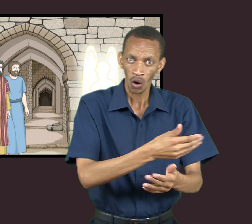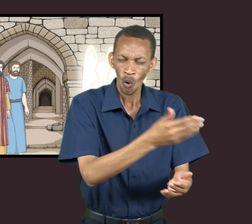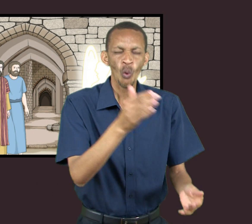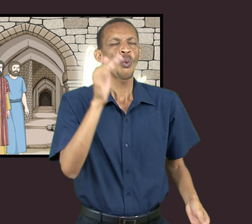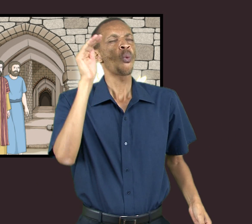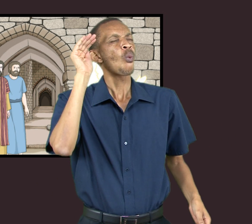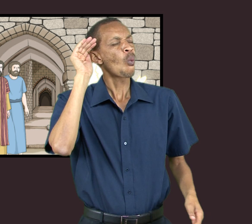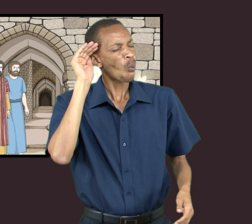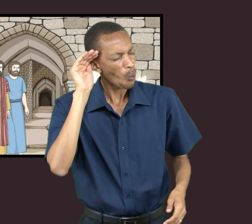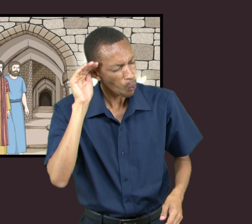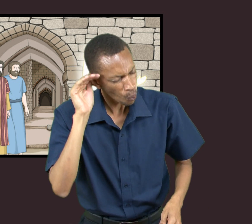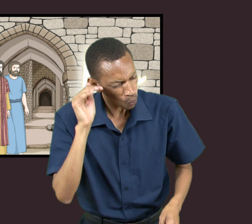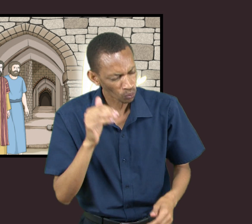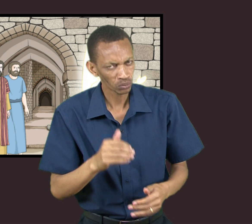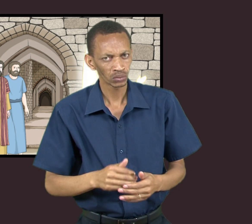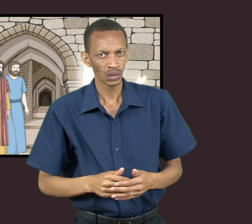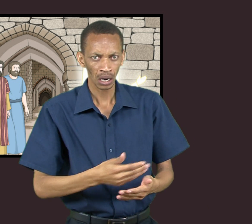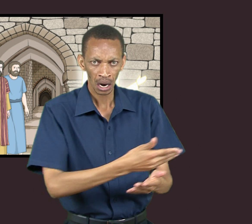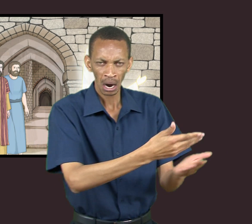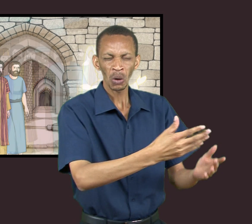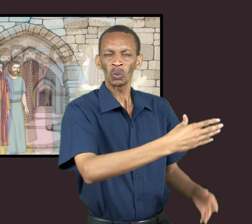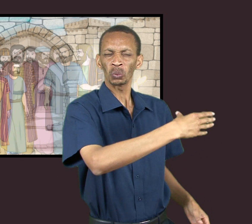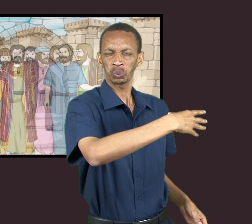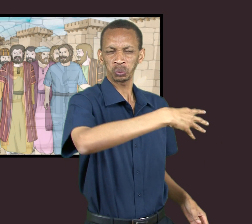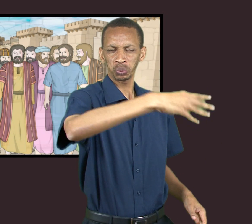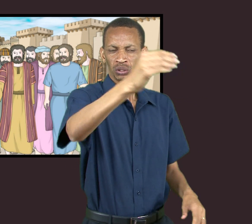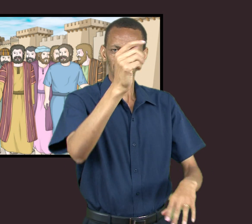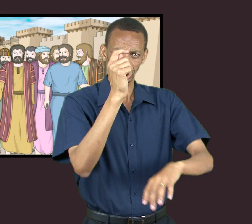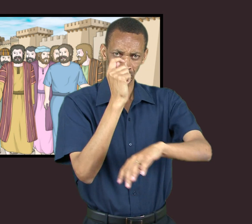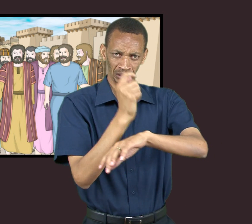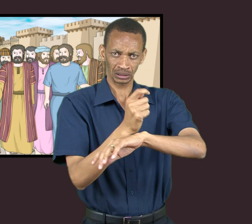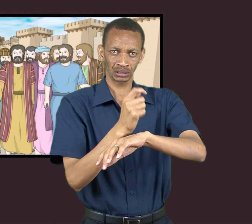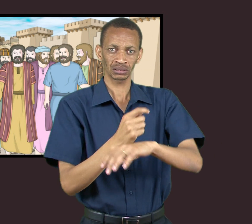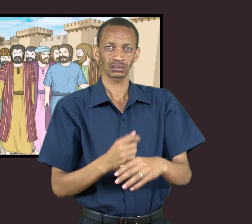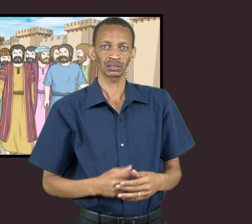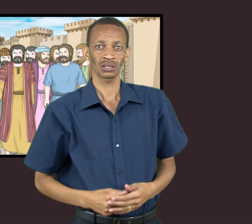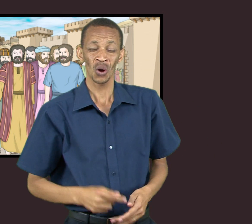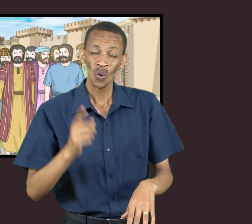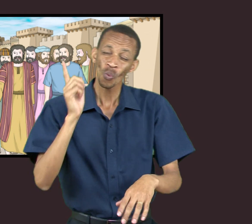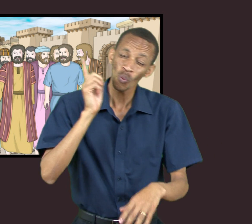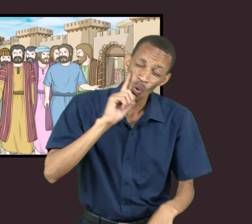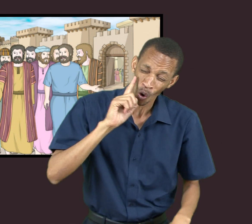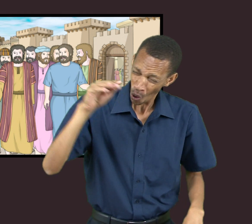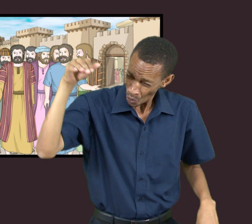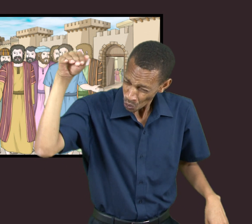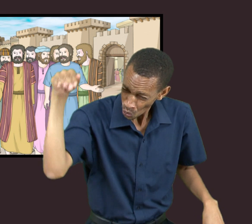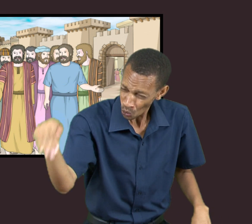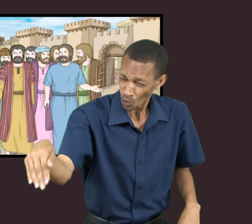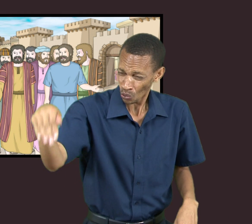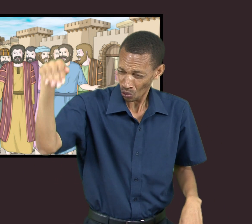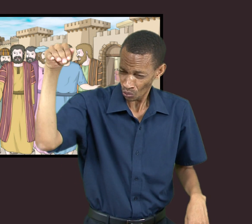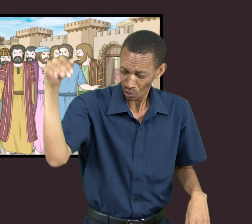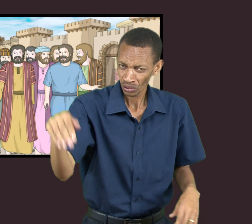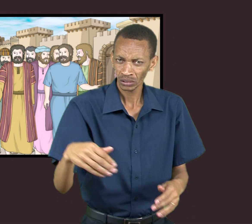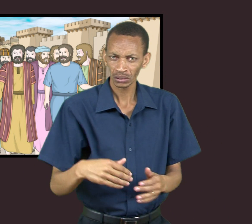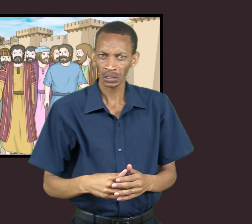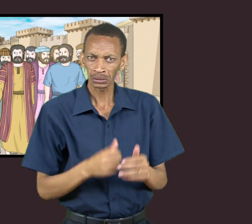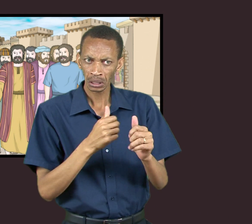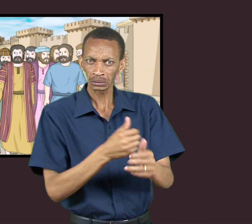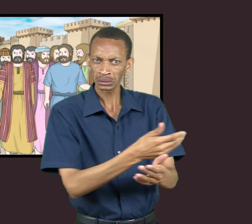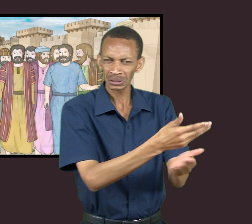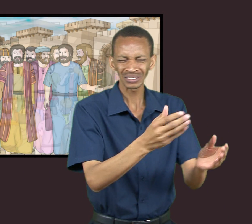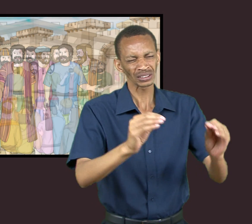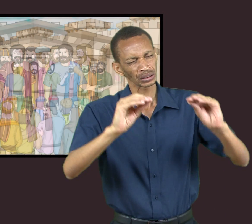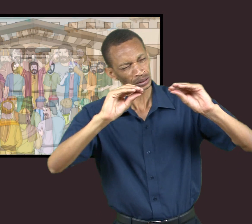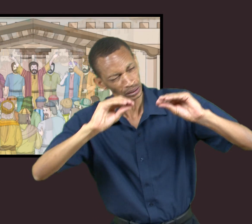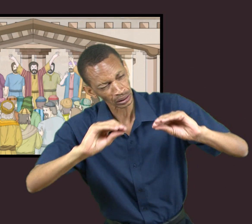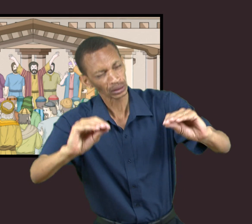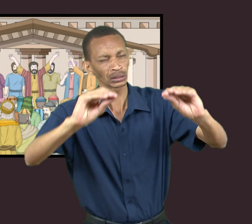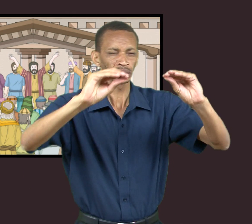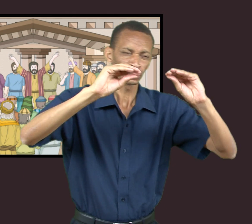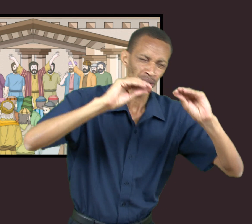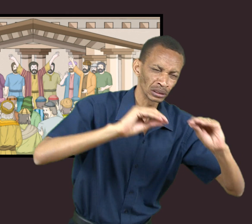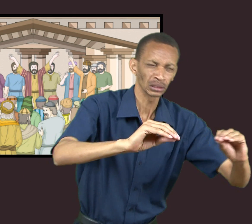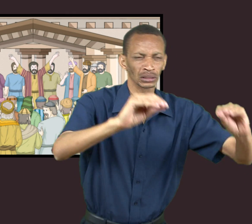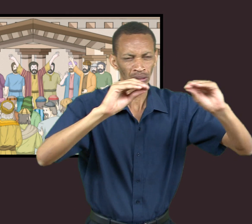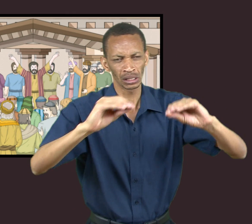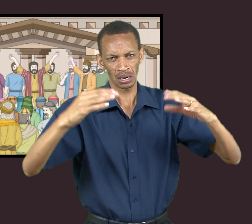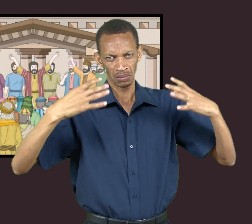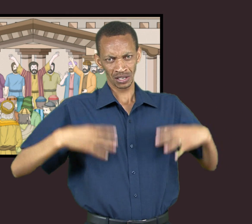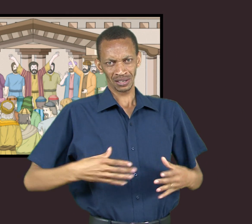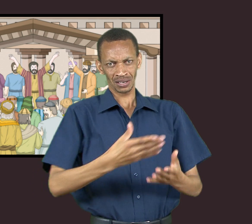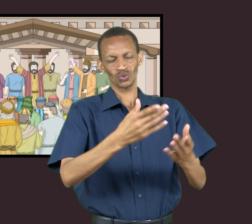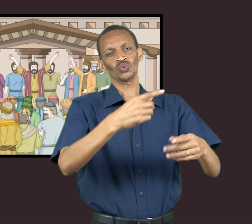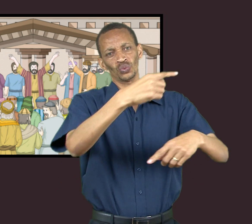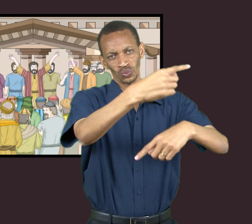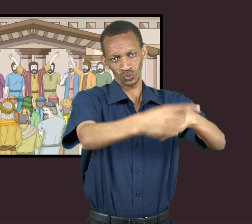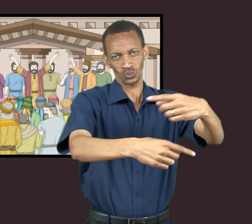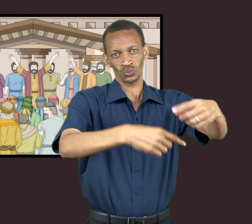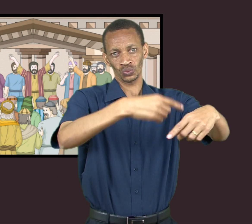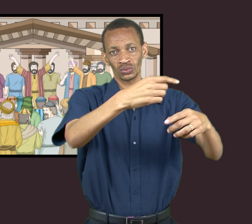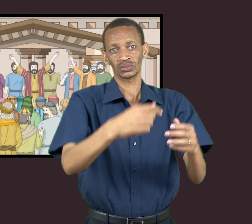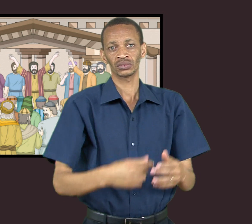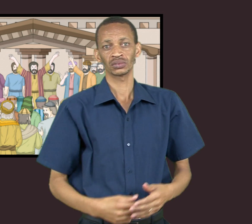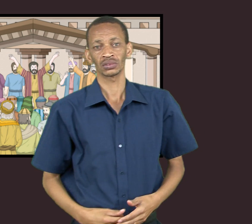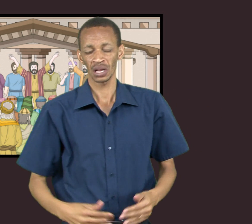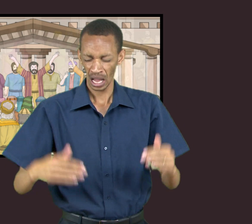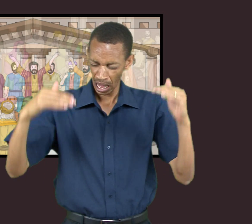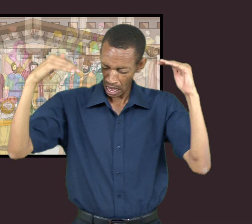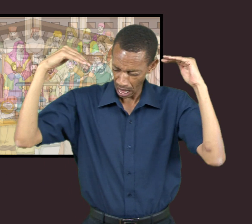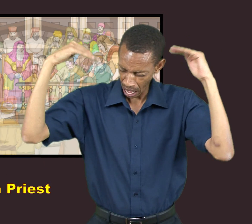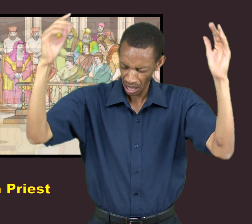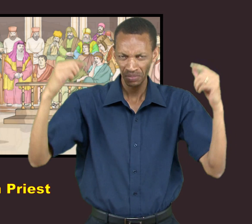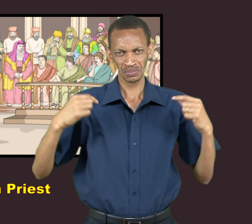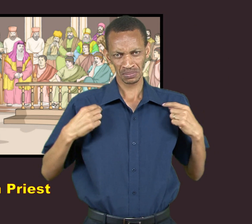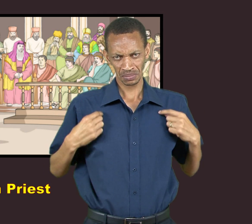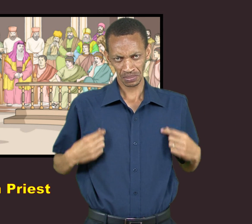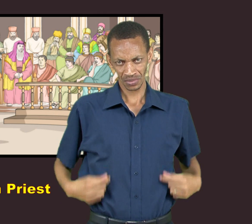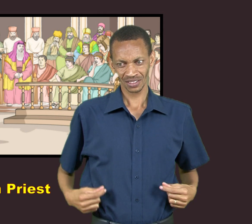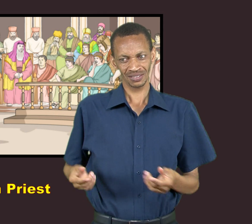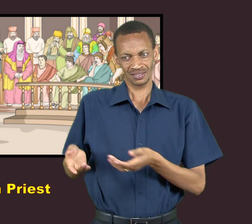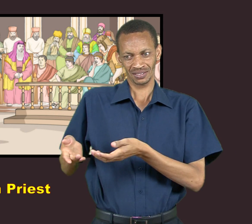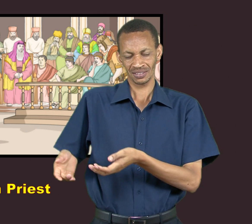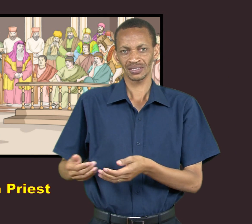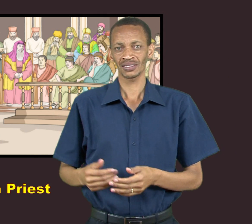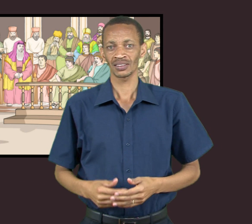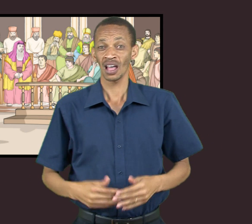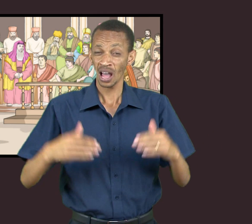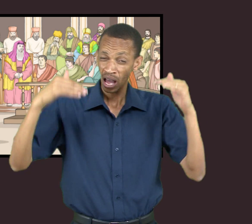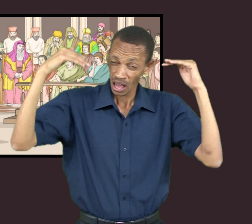At daybreak the apostles entered the temple courts as they had been told and began to teach the people.